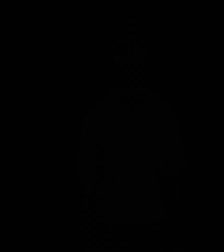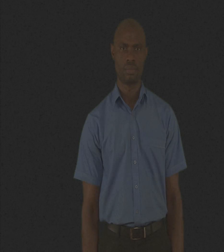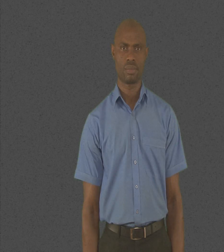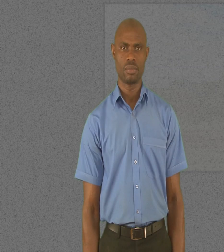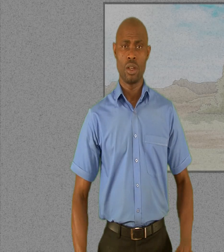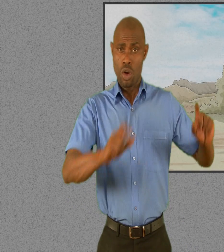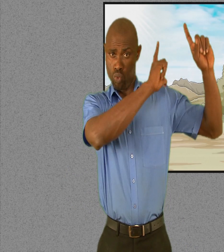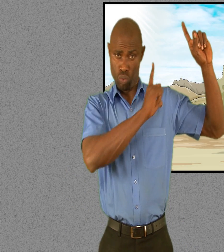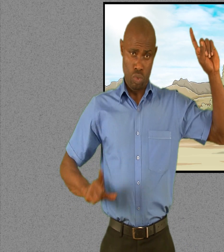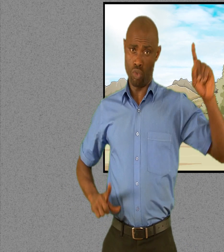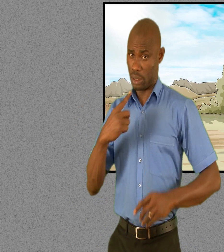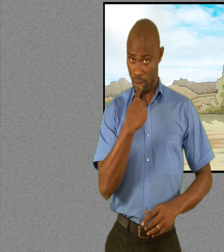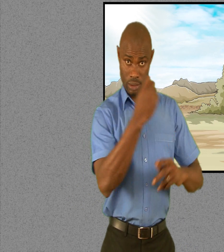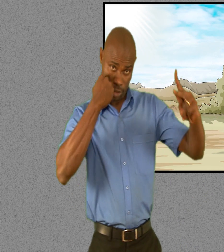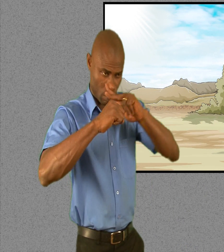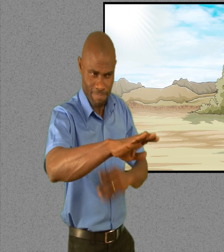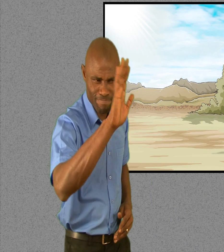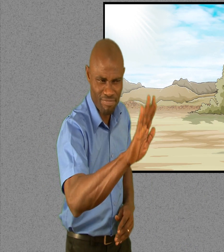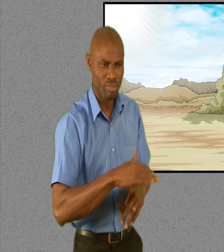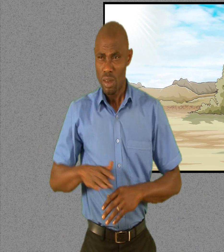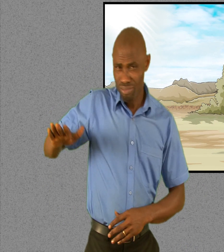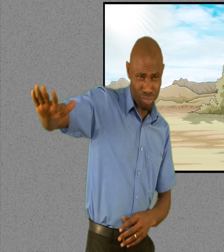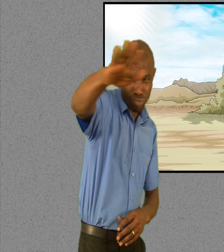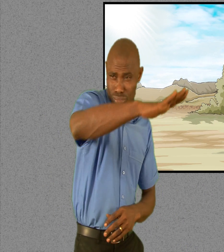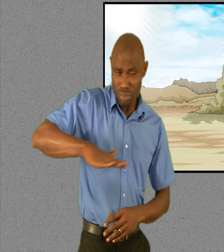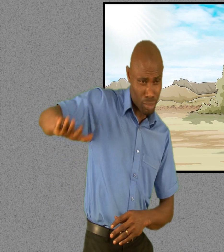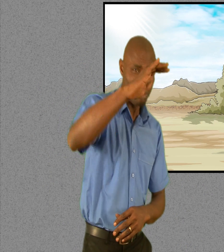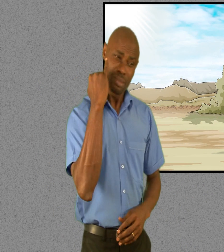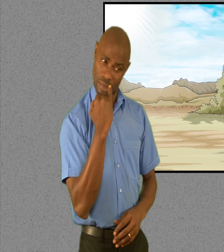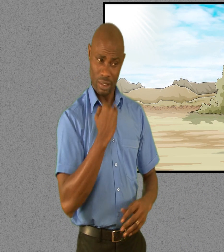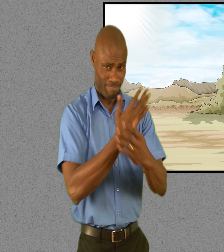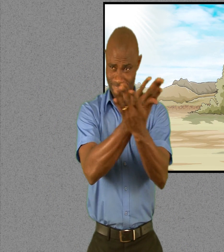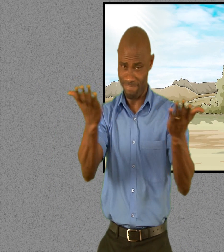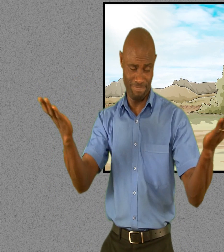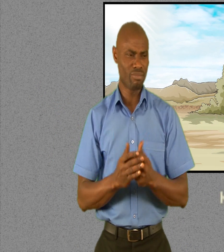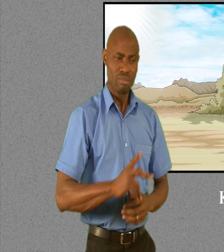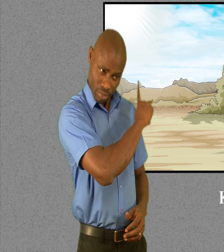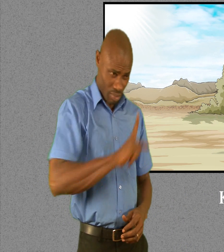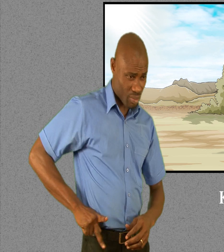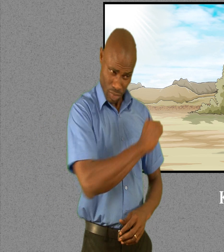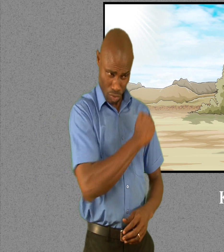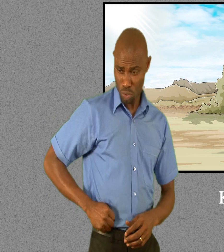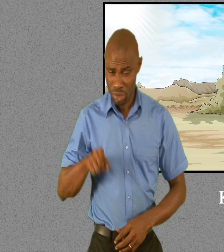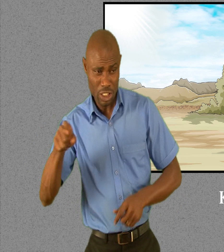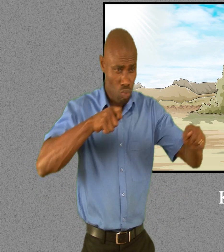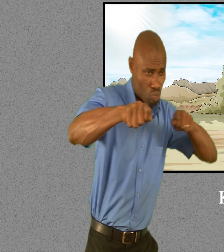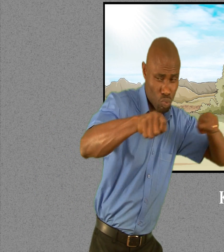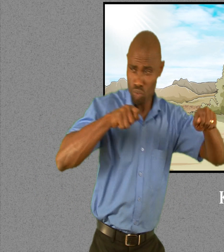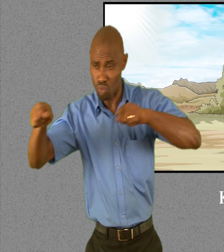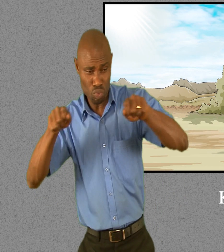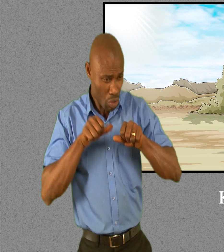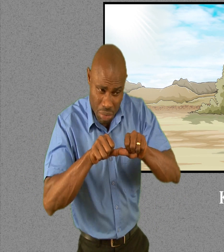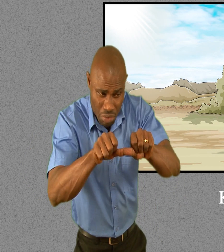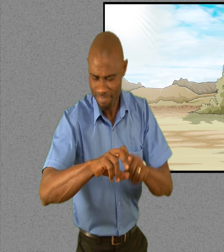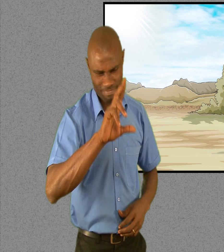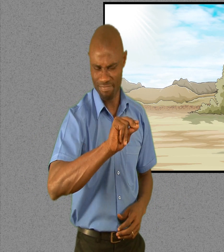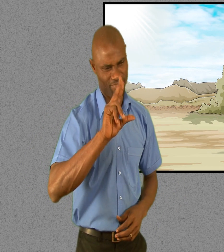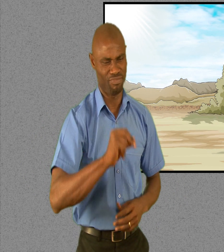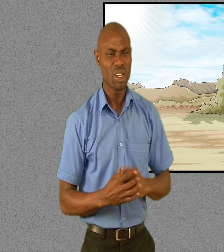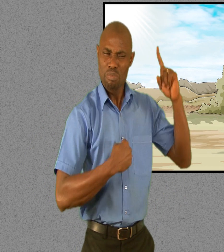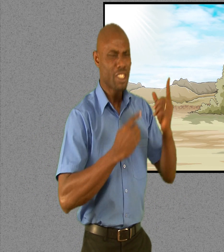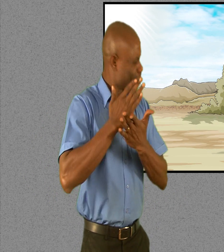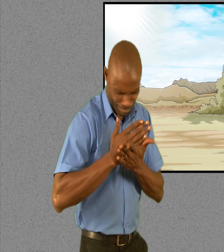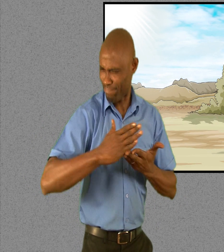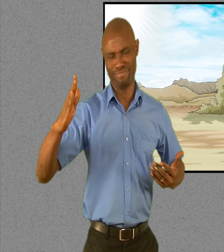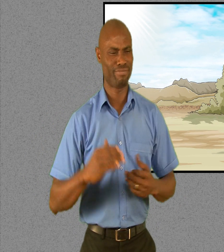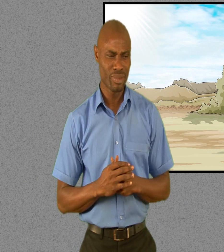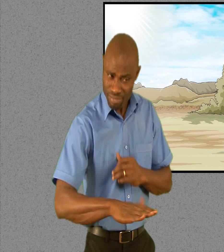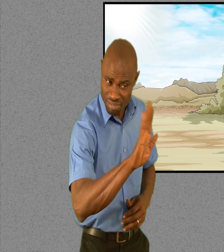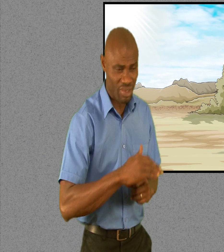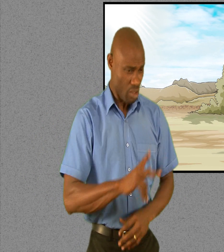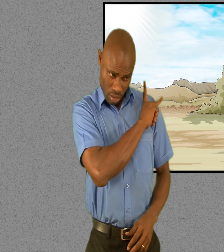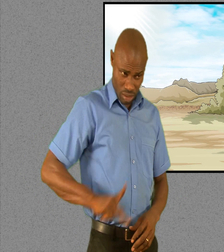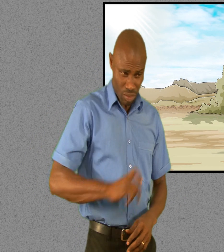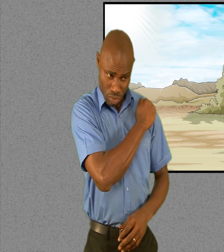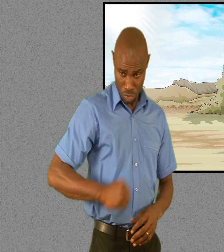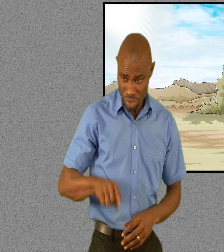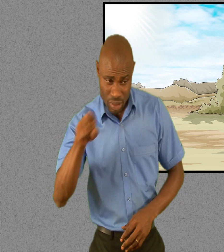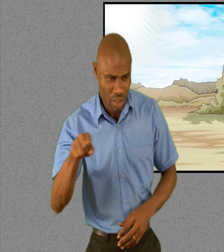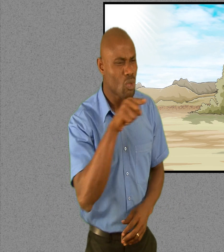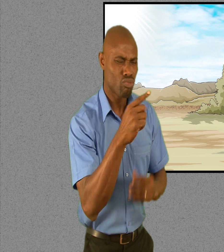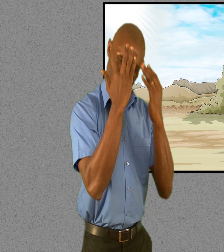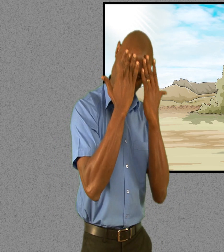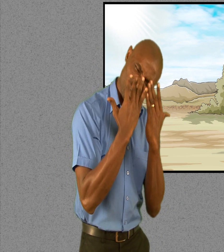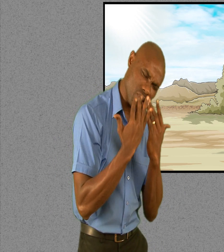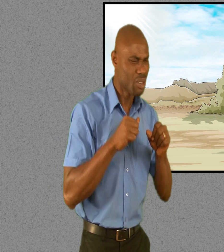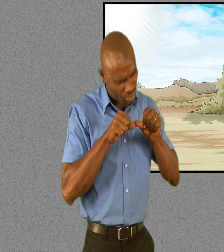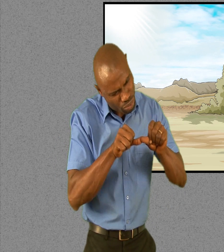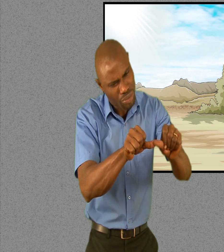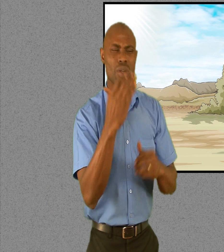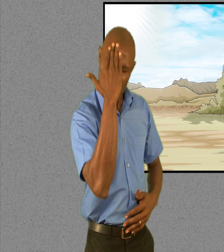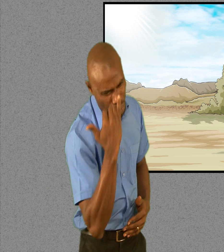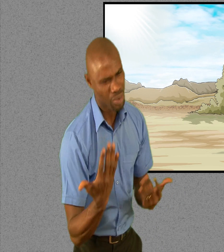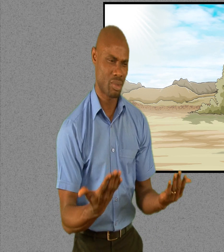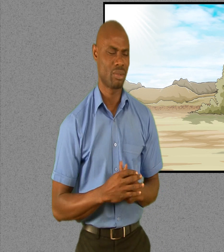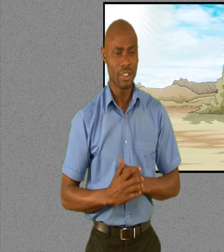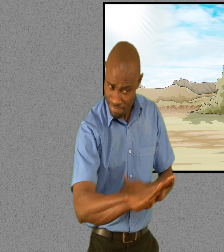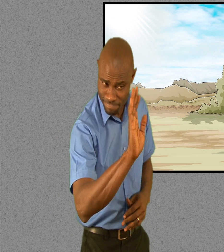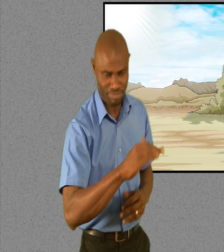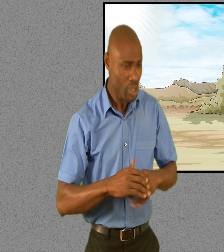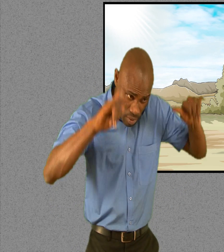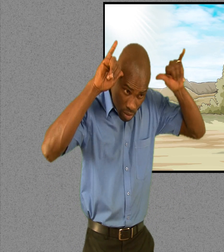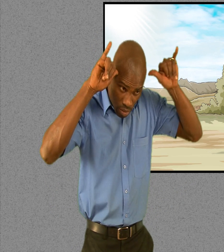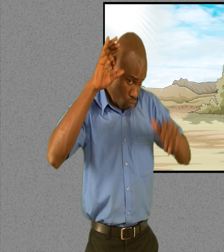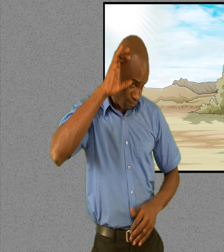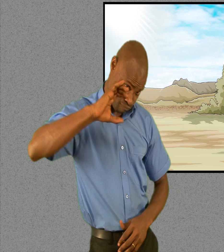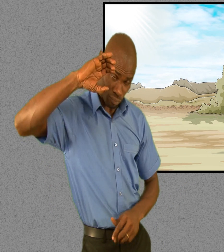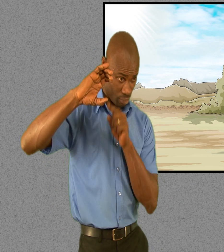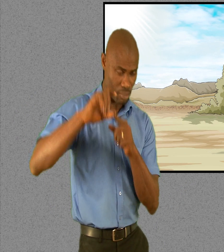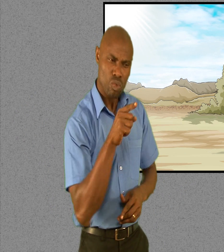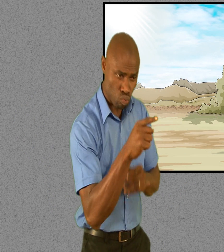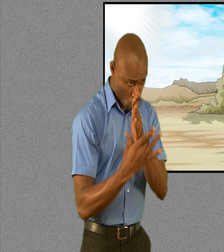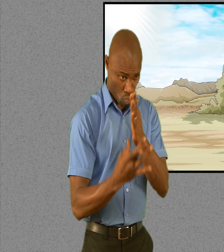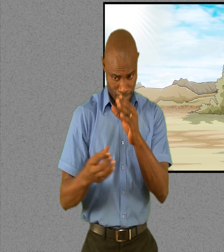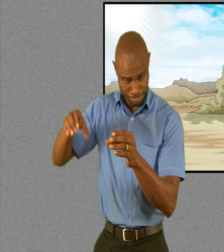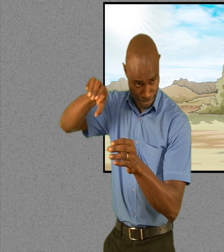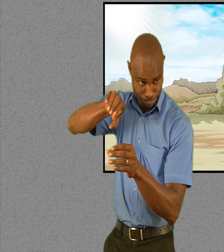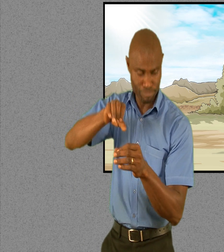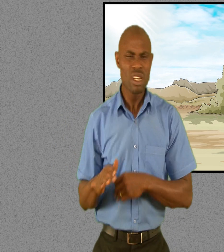Now the LORD said to Samuel, “How long are you going to mourn for Saul, since I have rejected him as king over Israel?